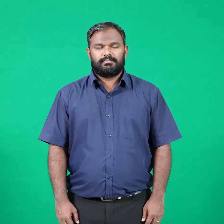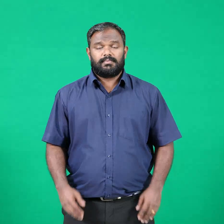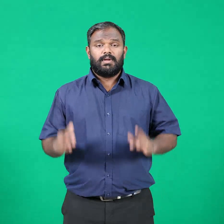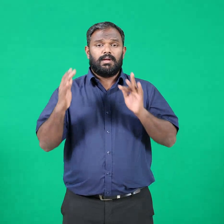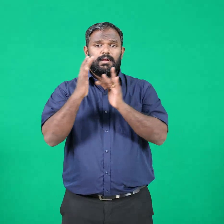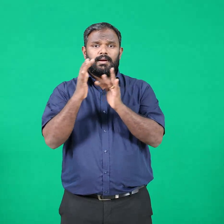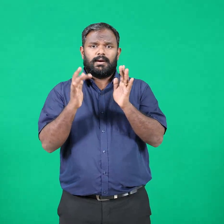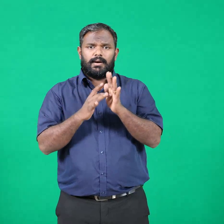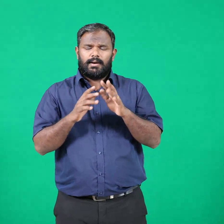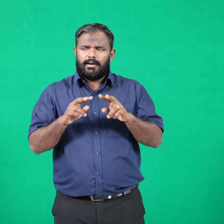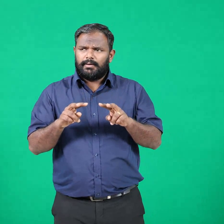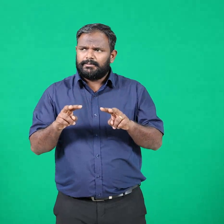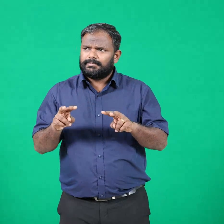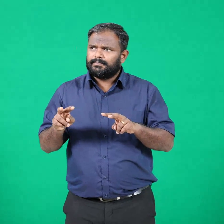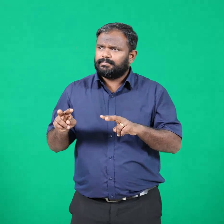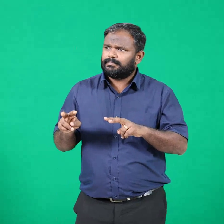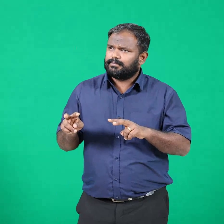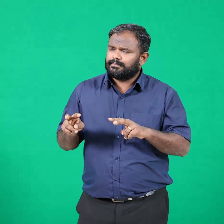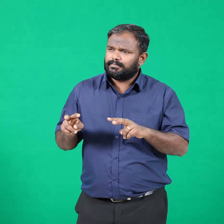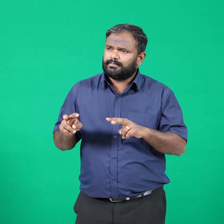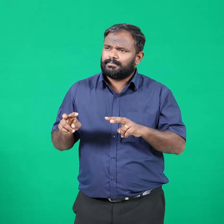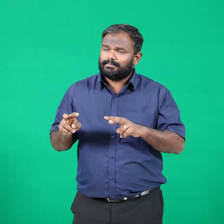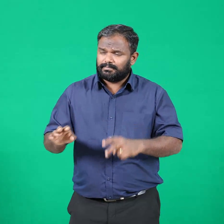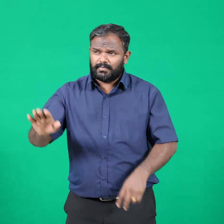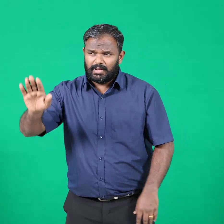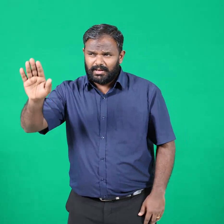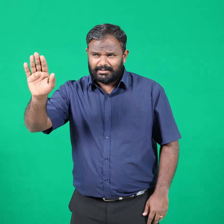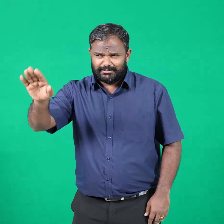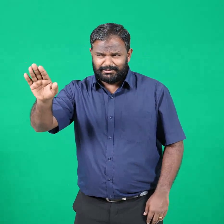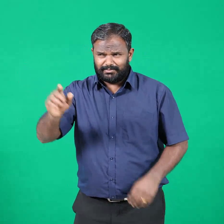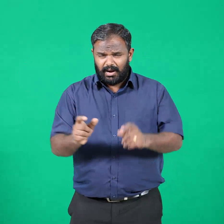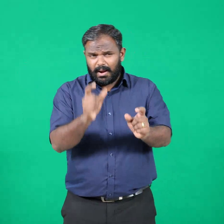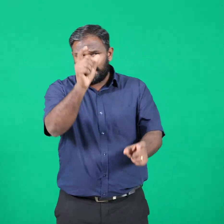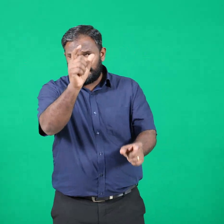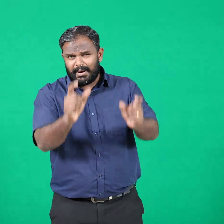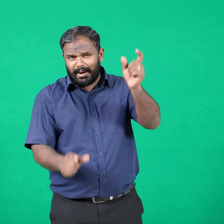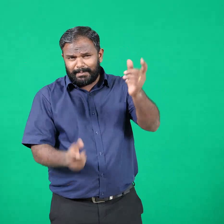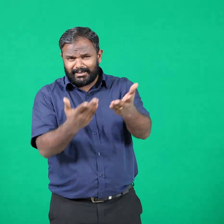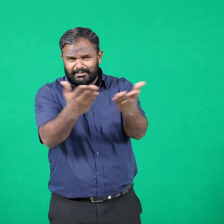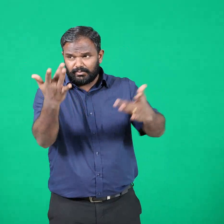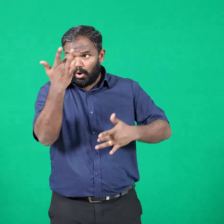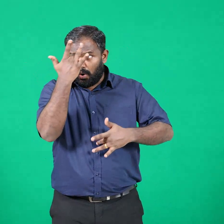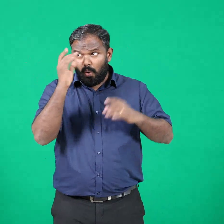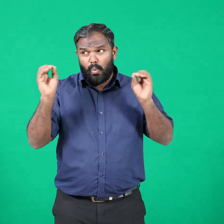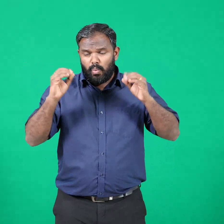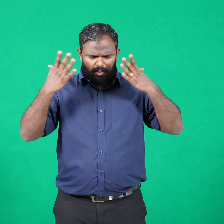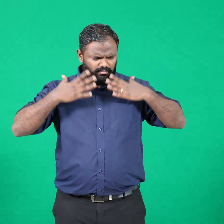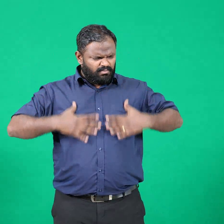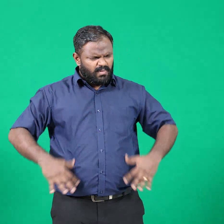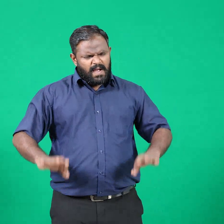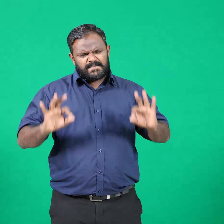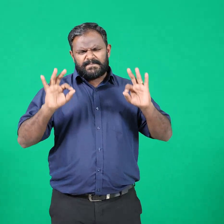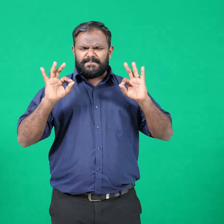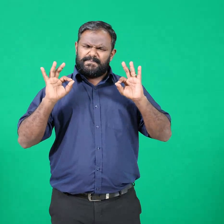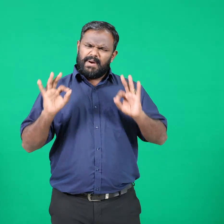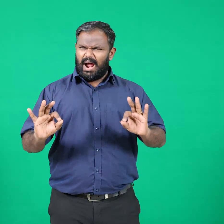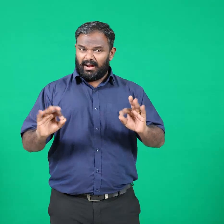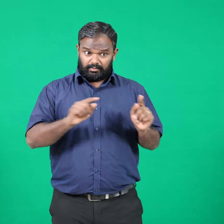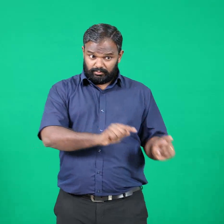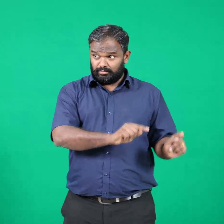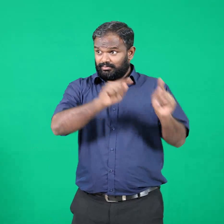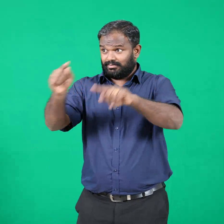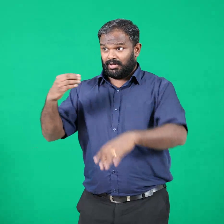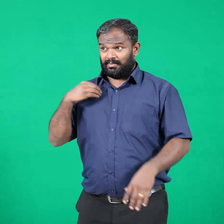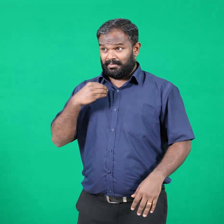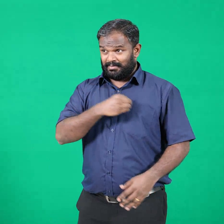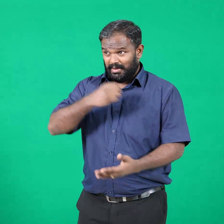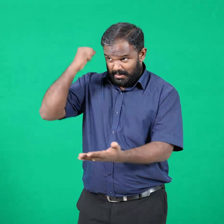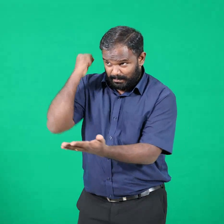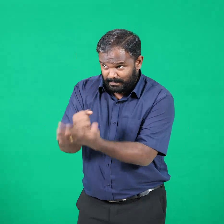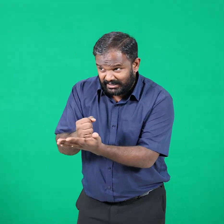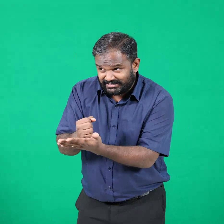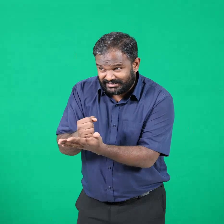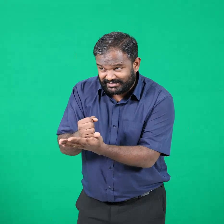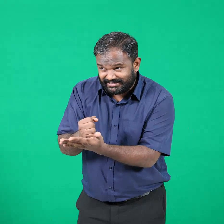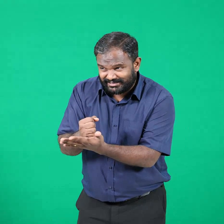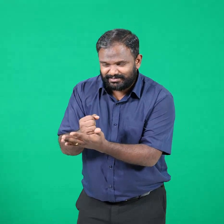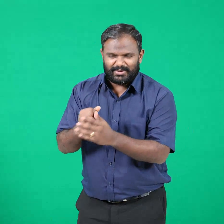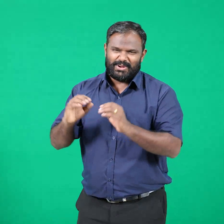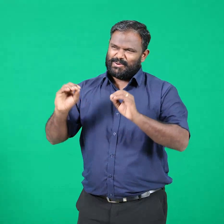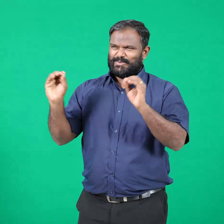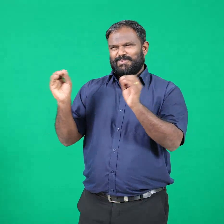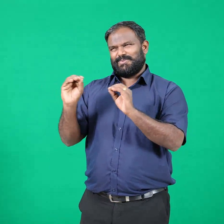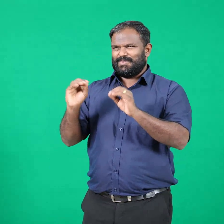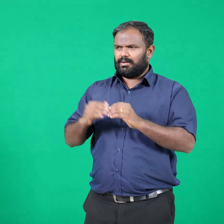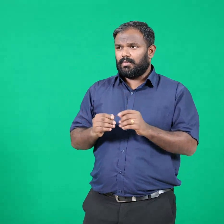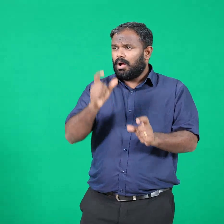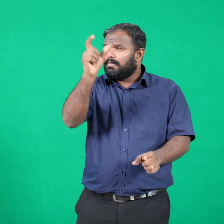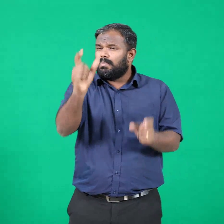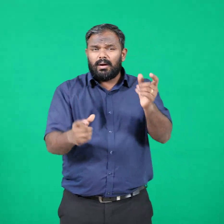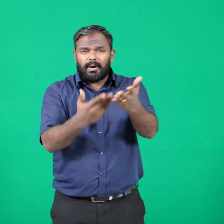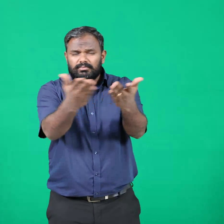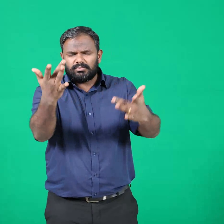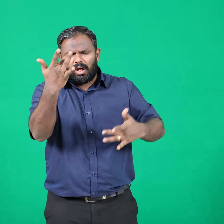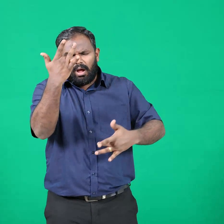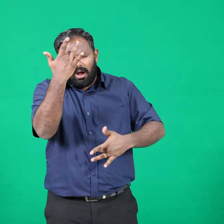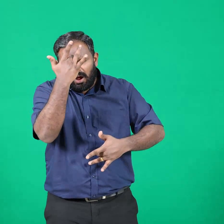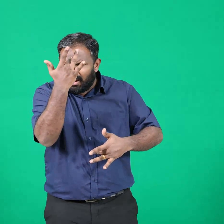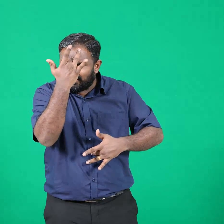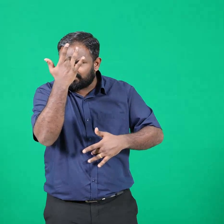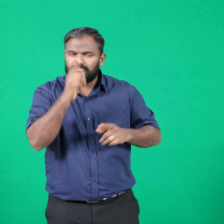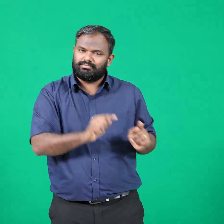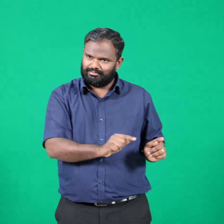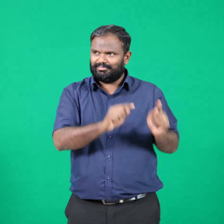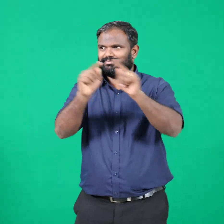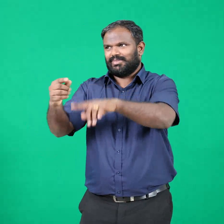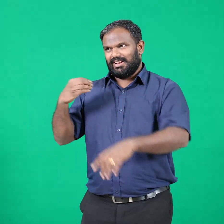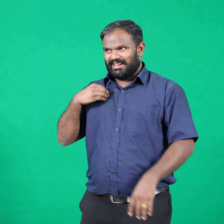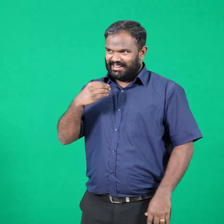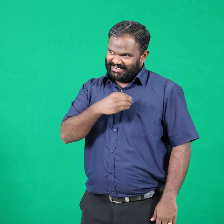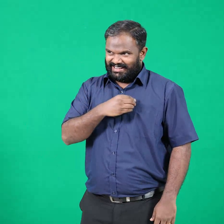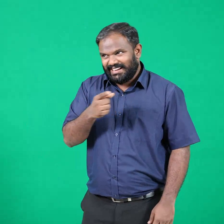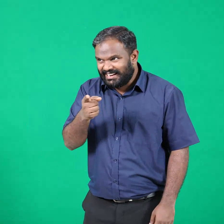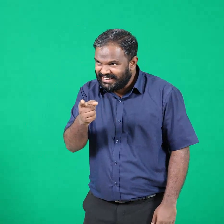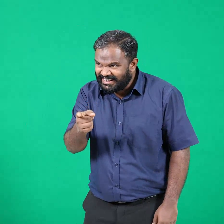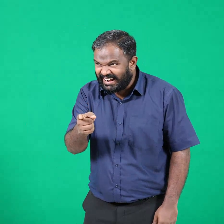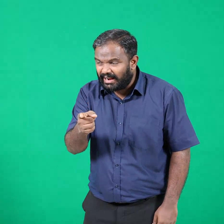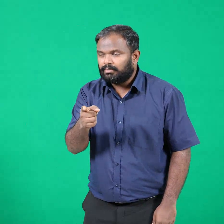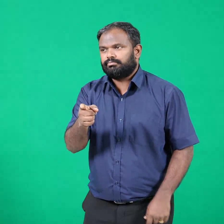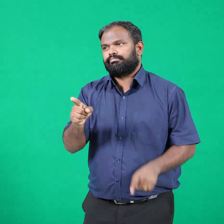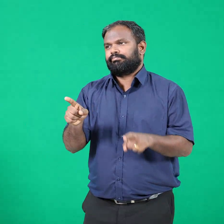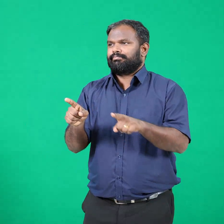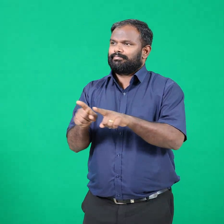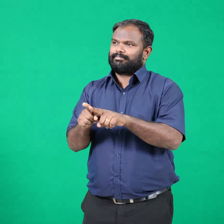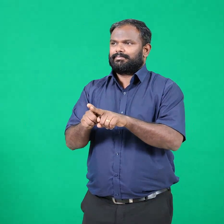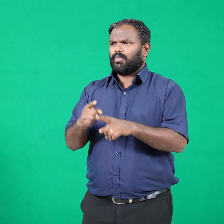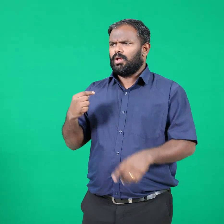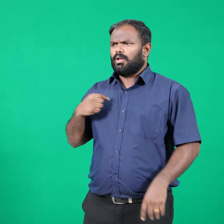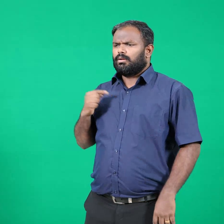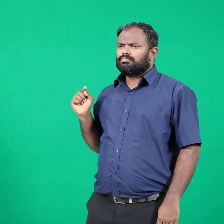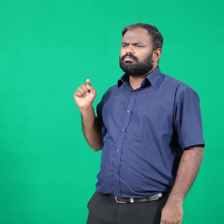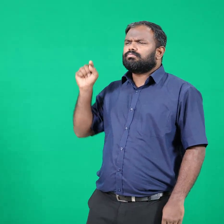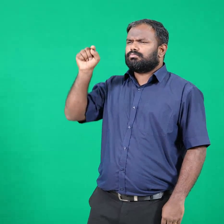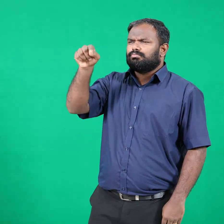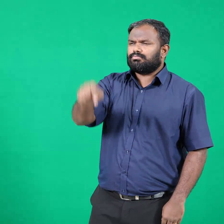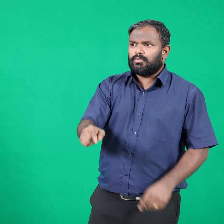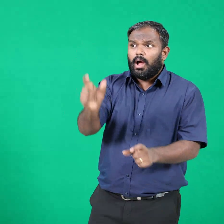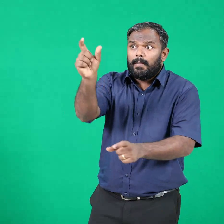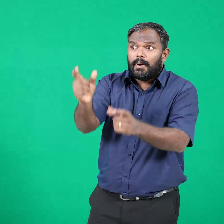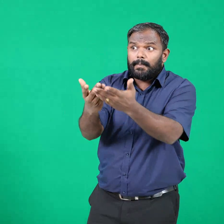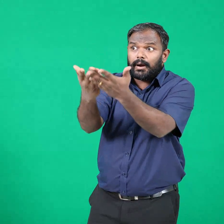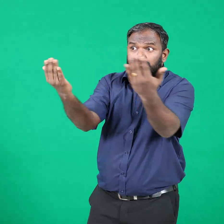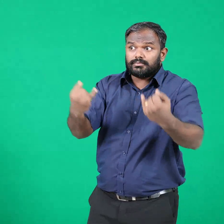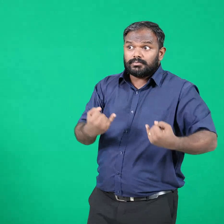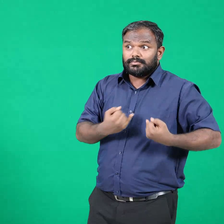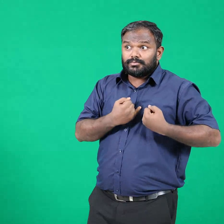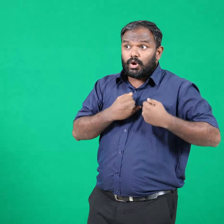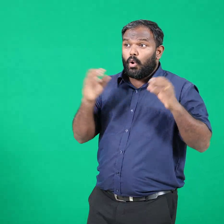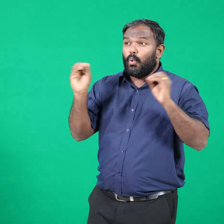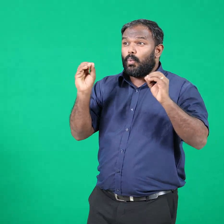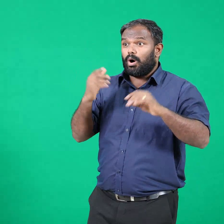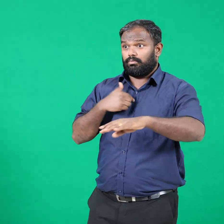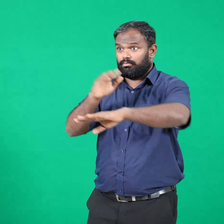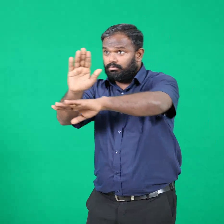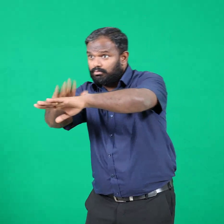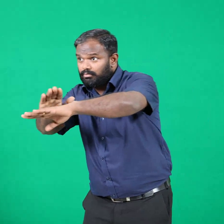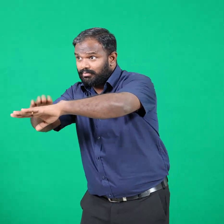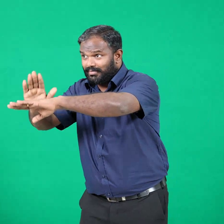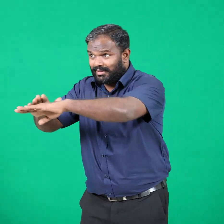Jesus answered, "It is not the healthy who need a doctor, but the sick.